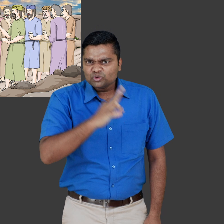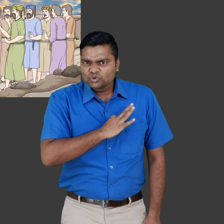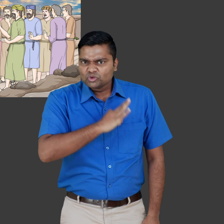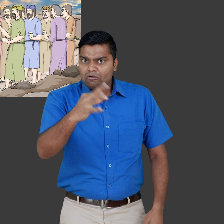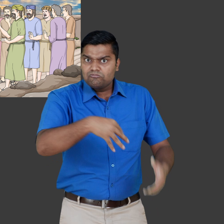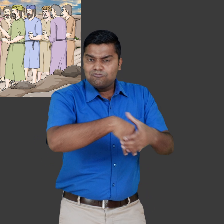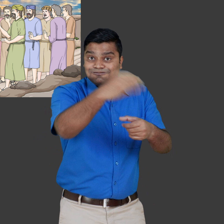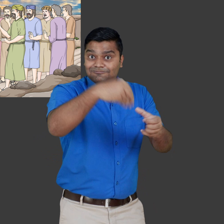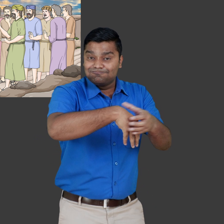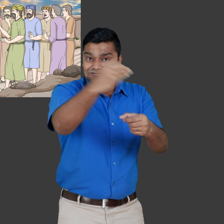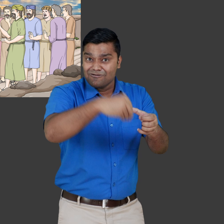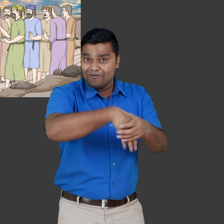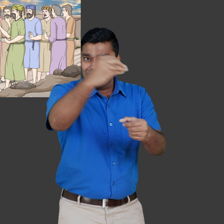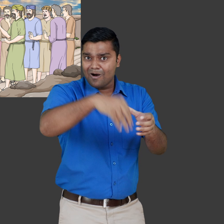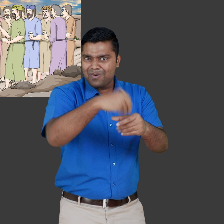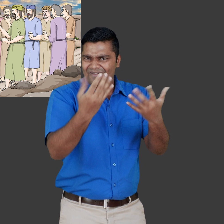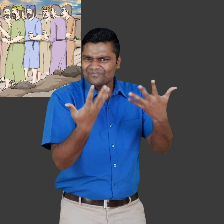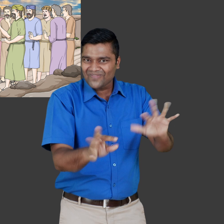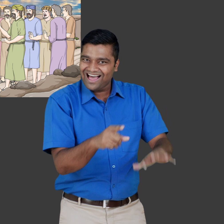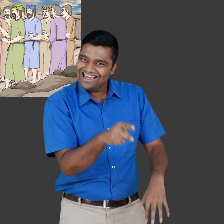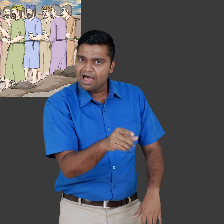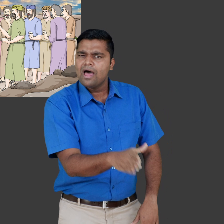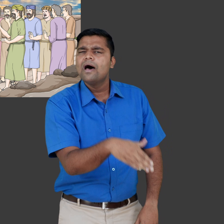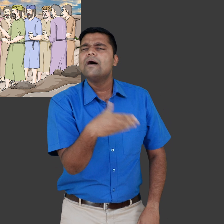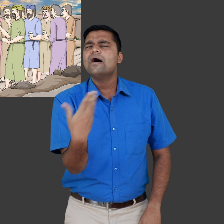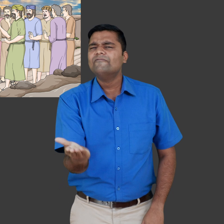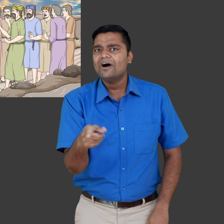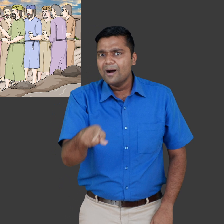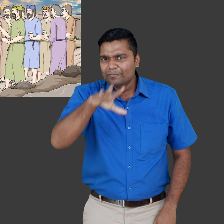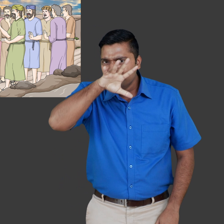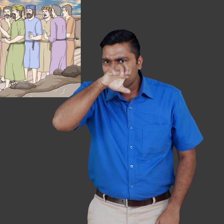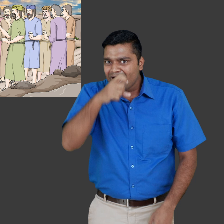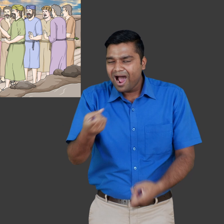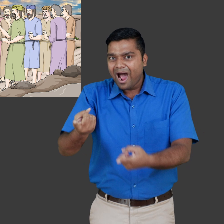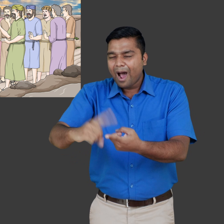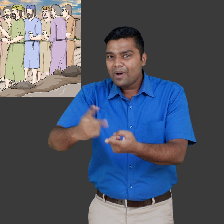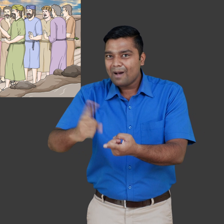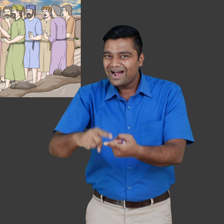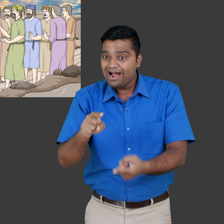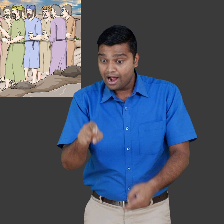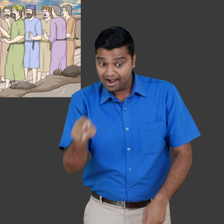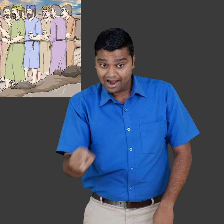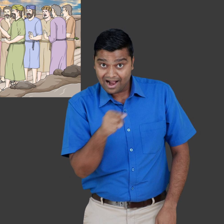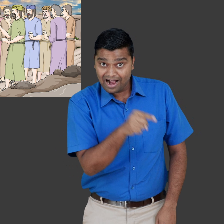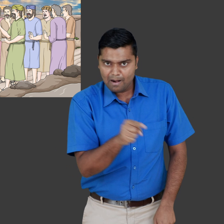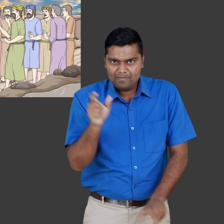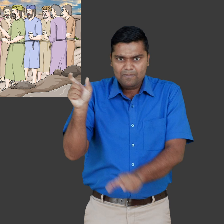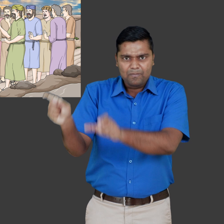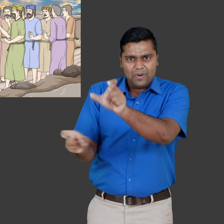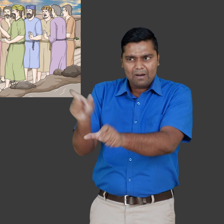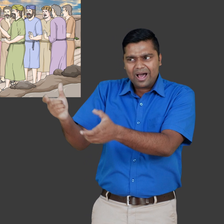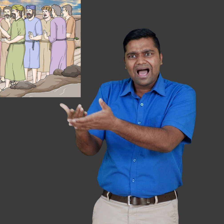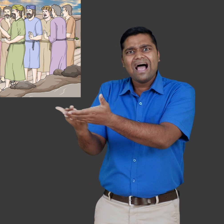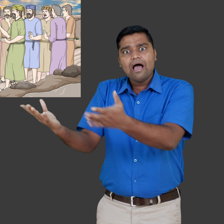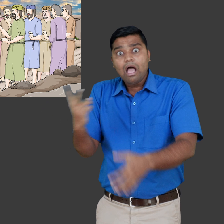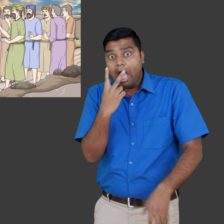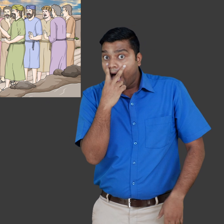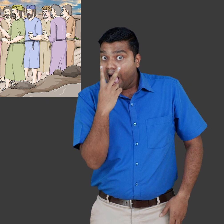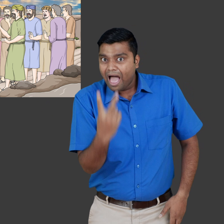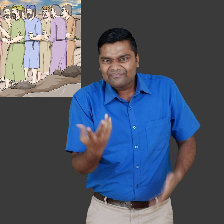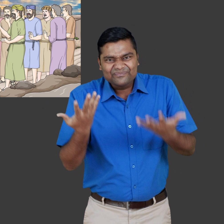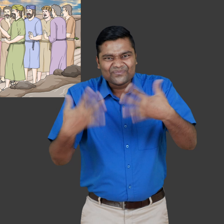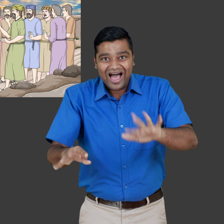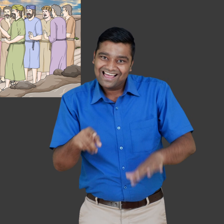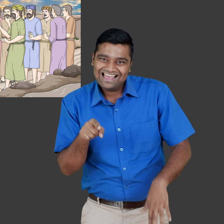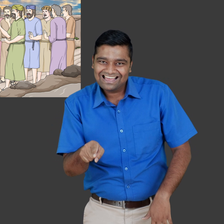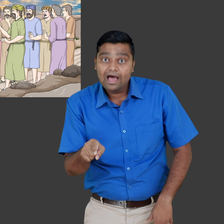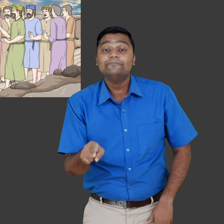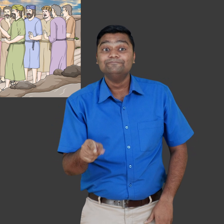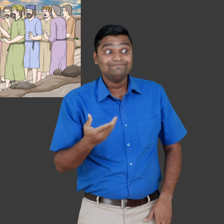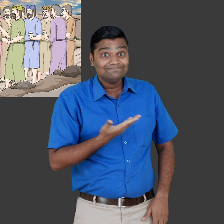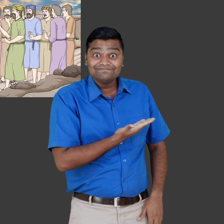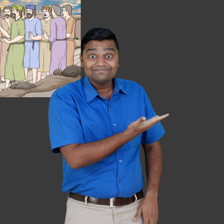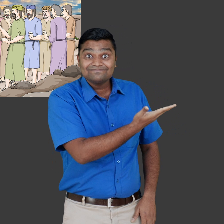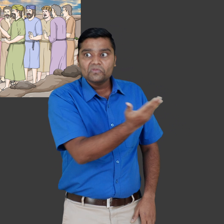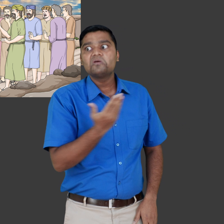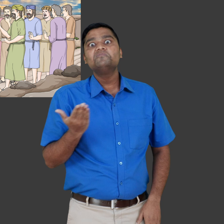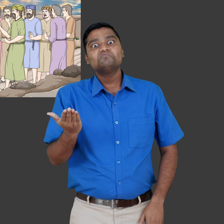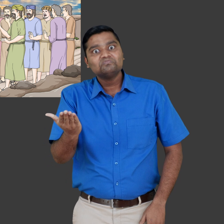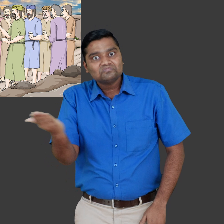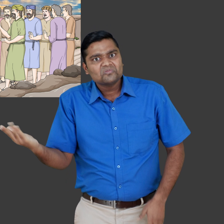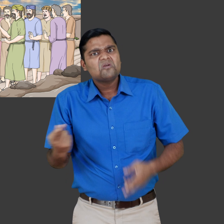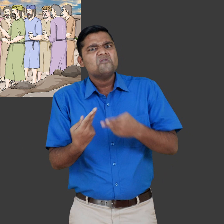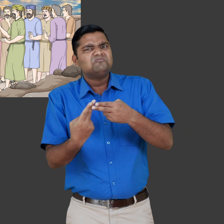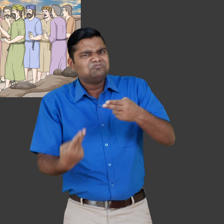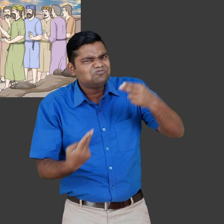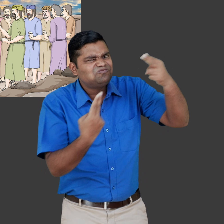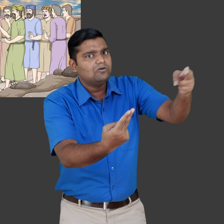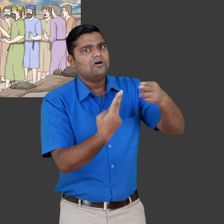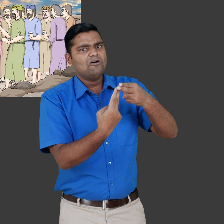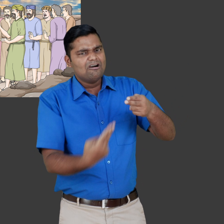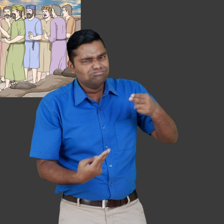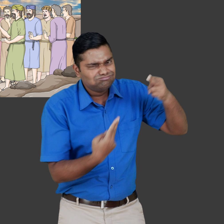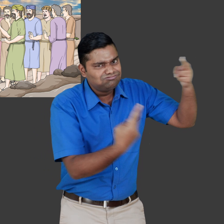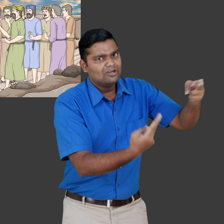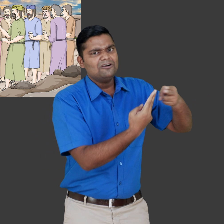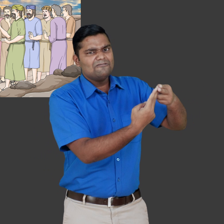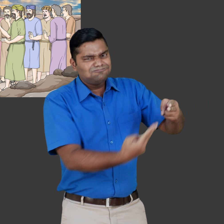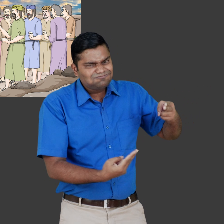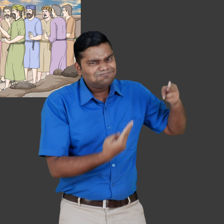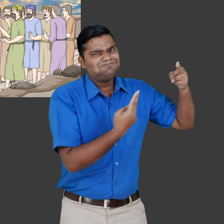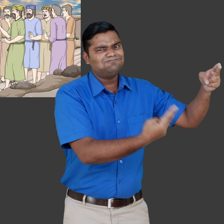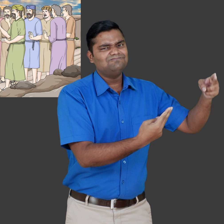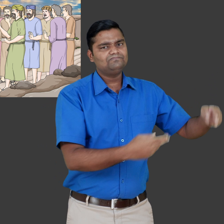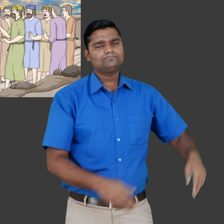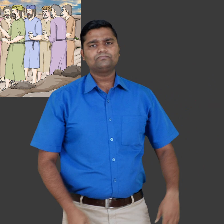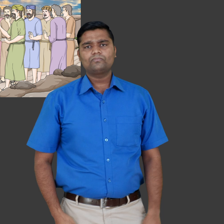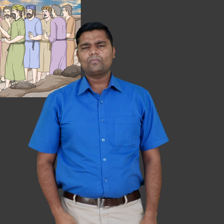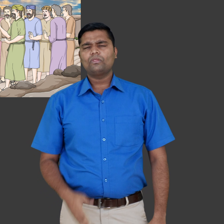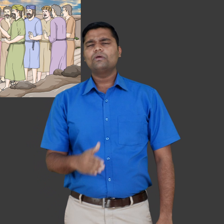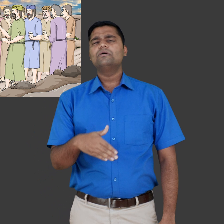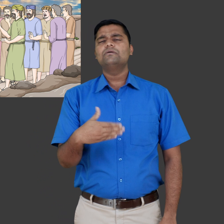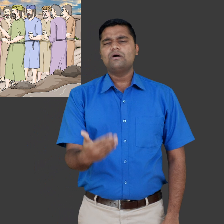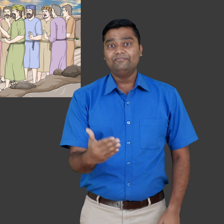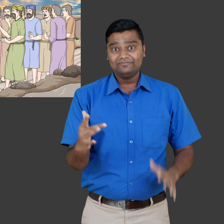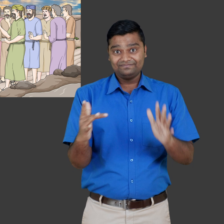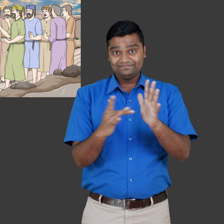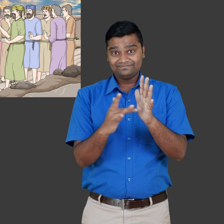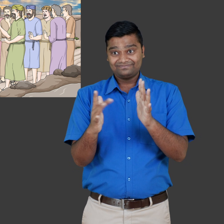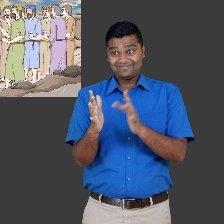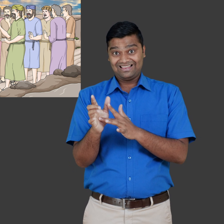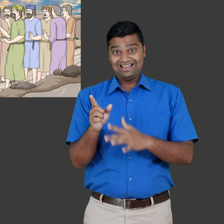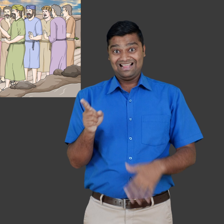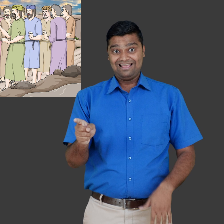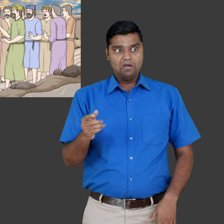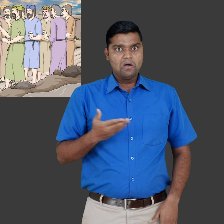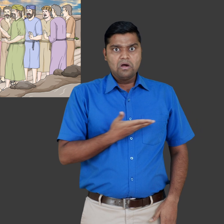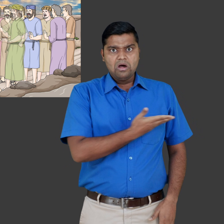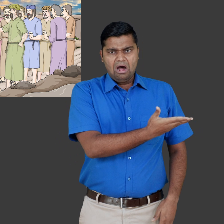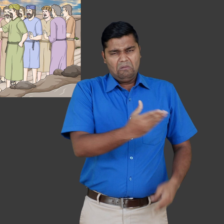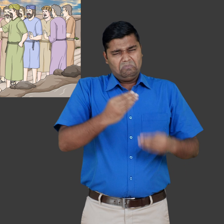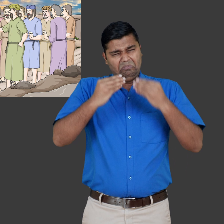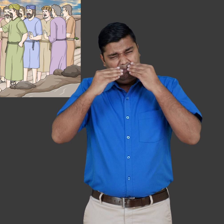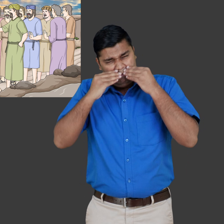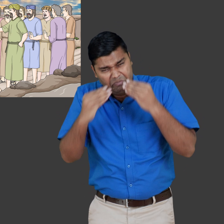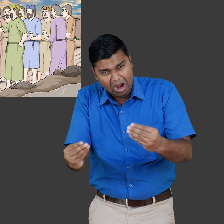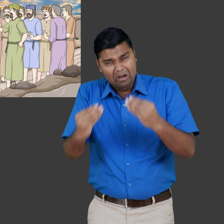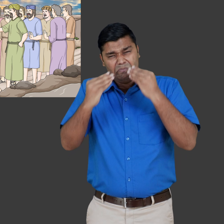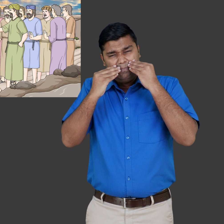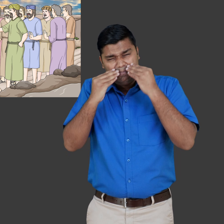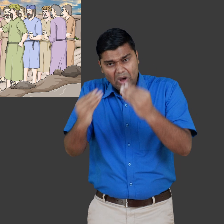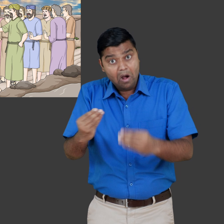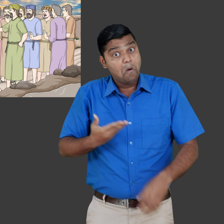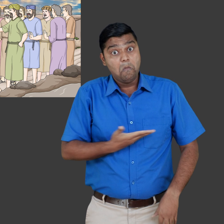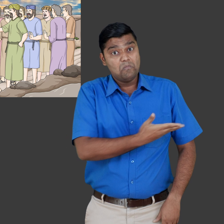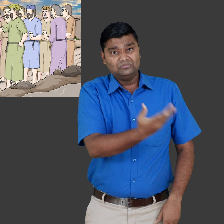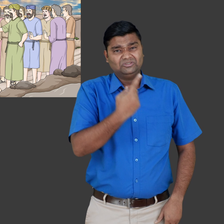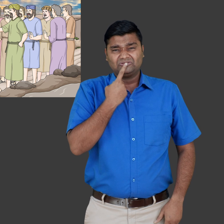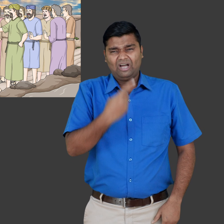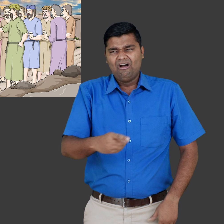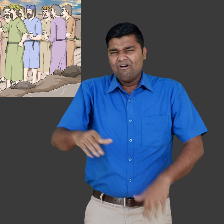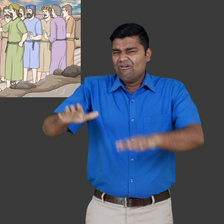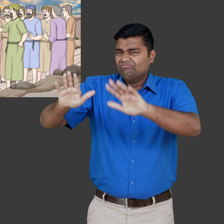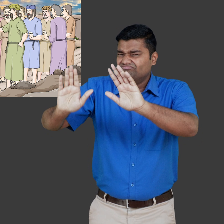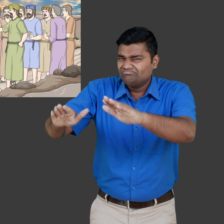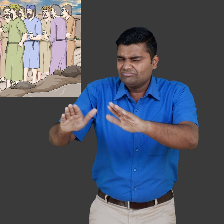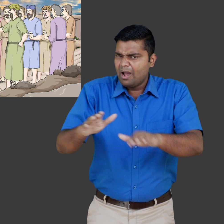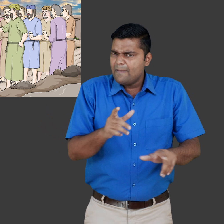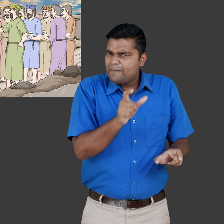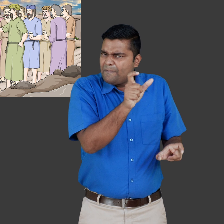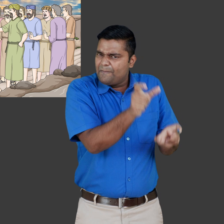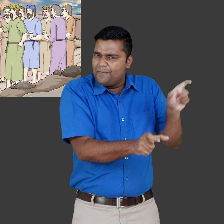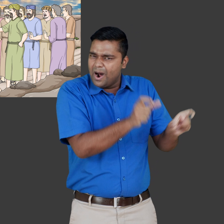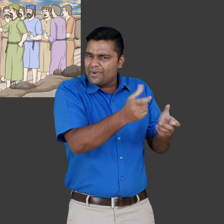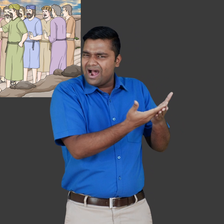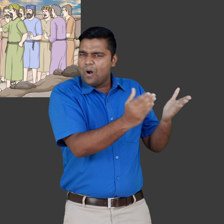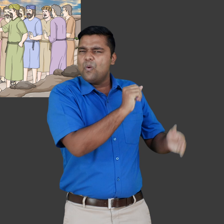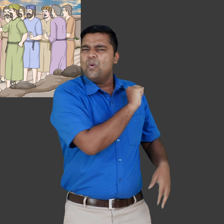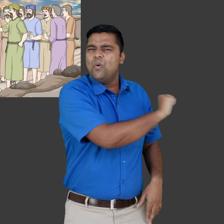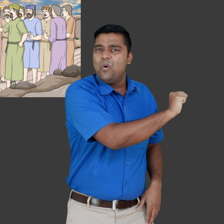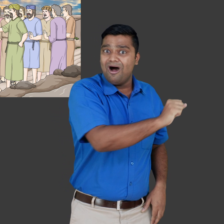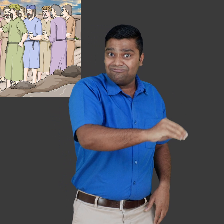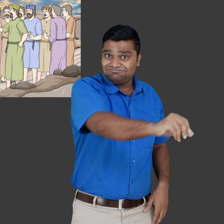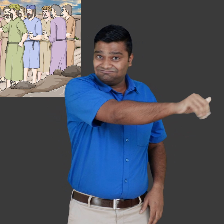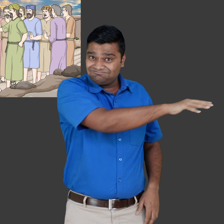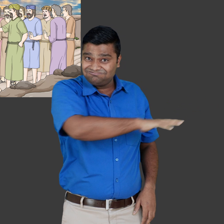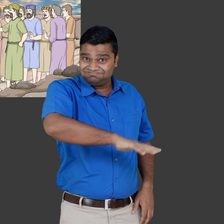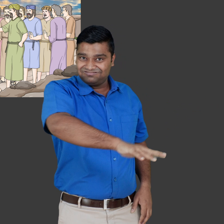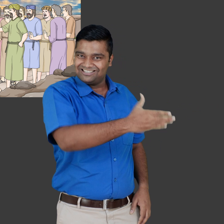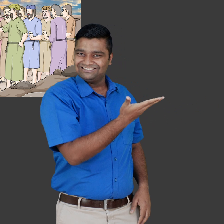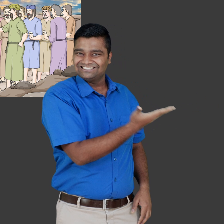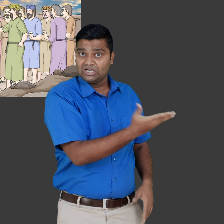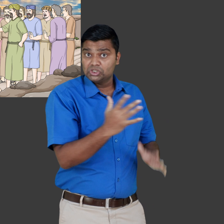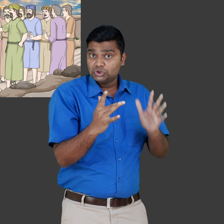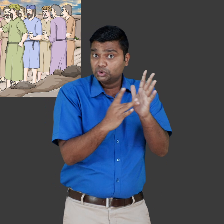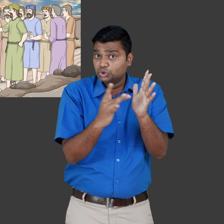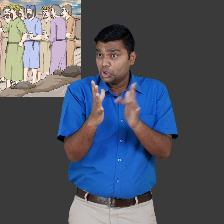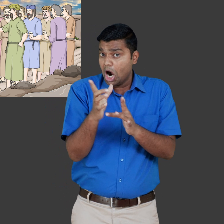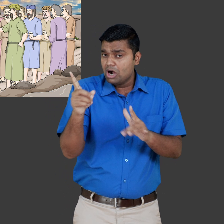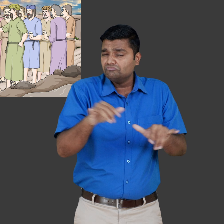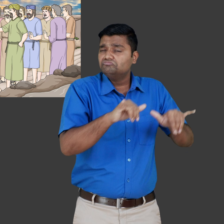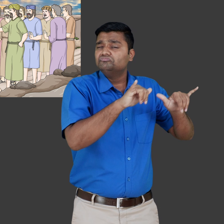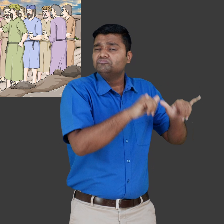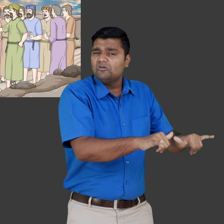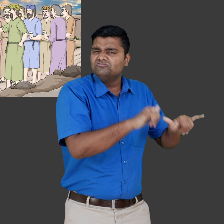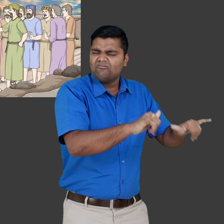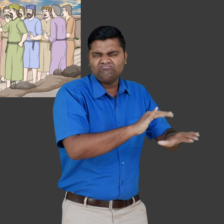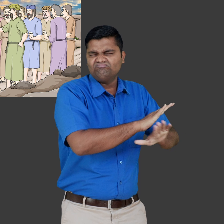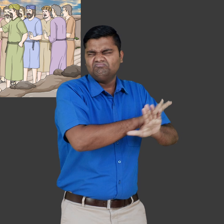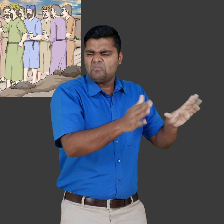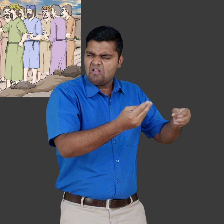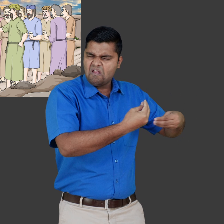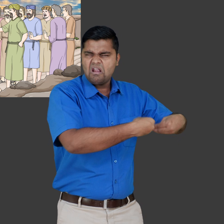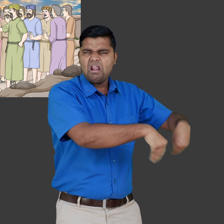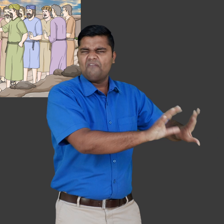Those who had seen it described what had happened to the demon-possessed man and also to the pigs.